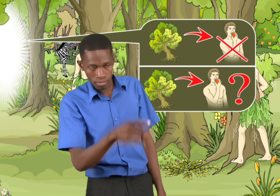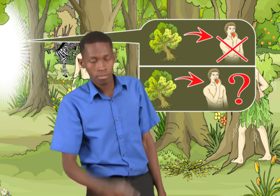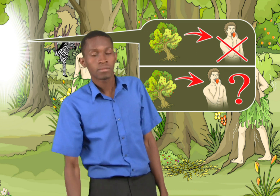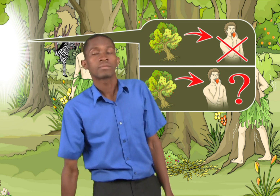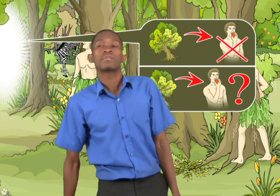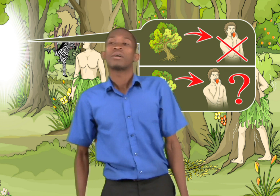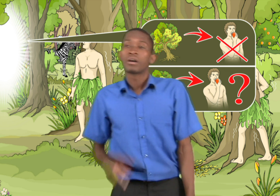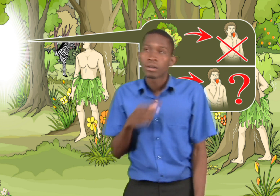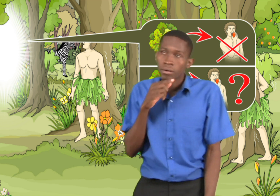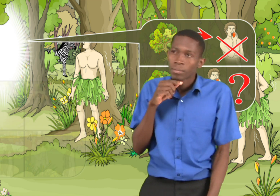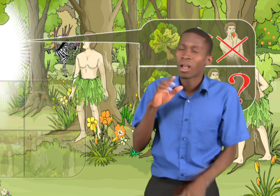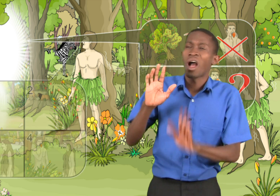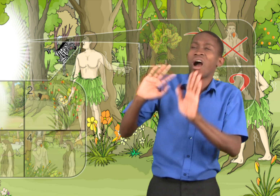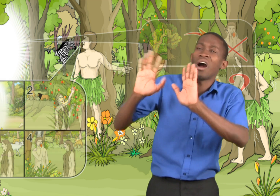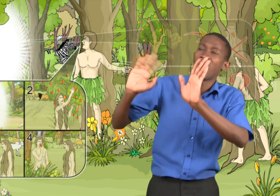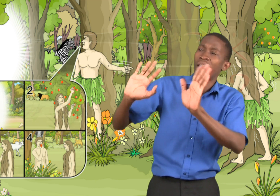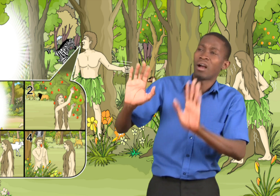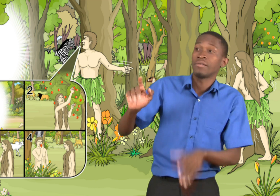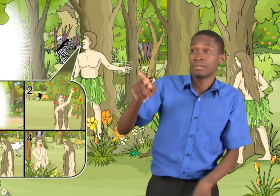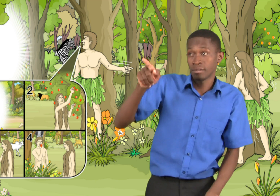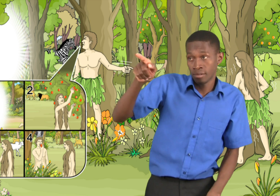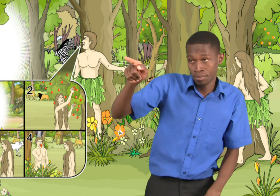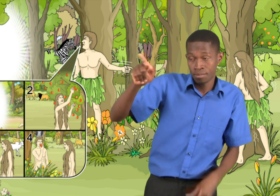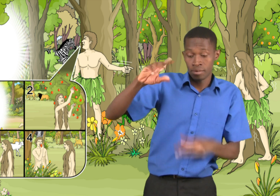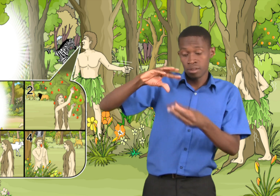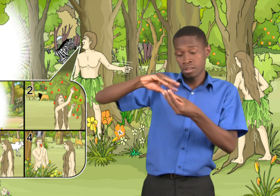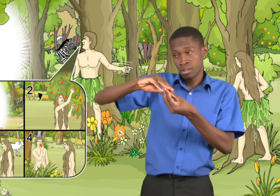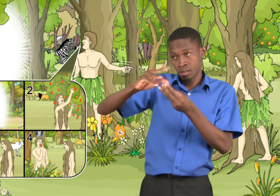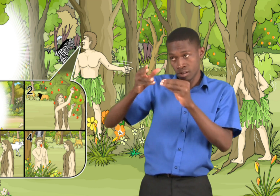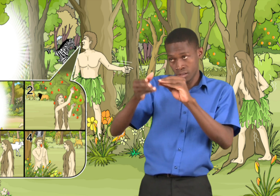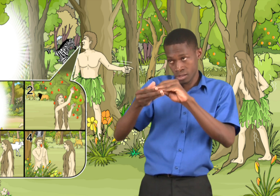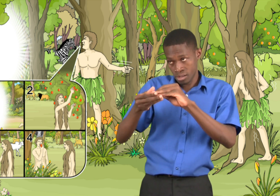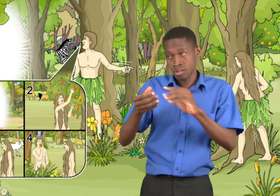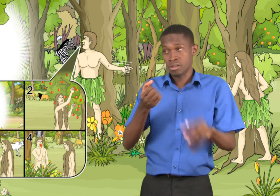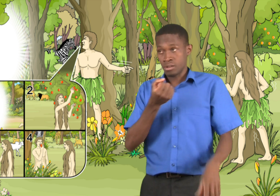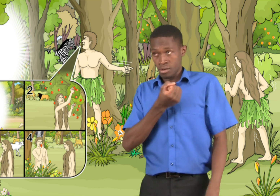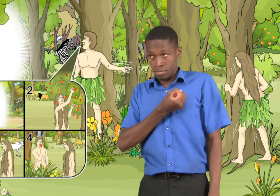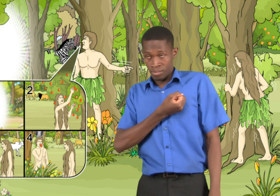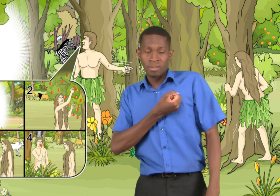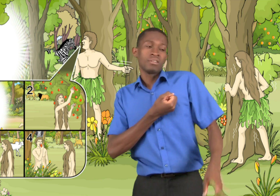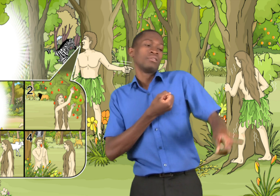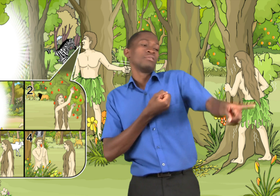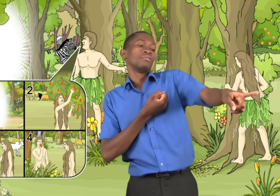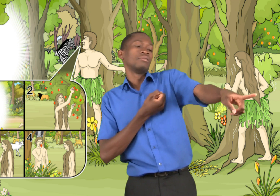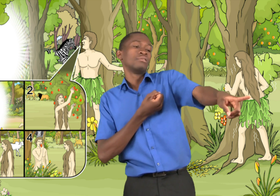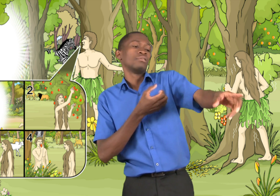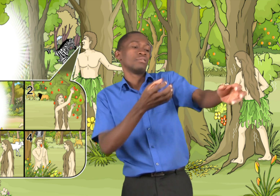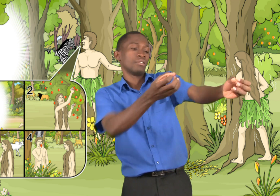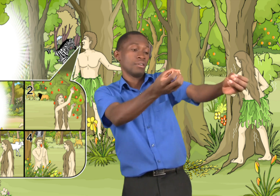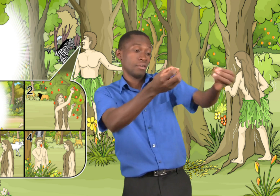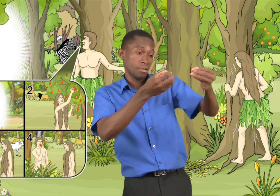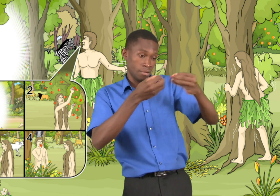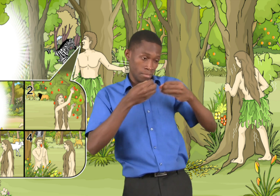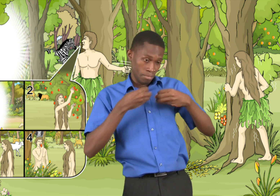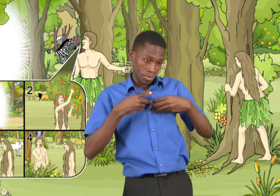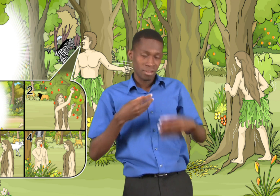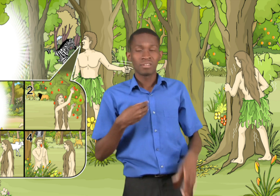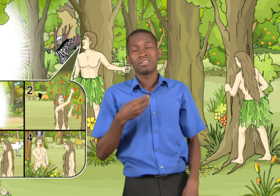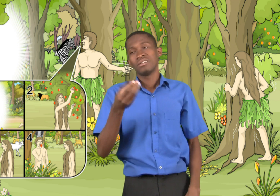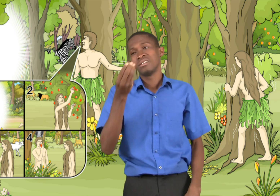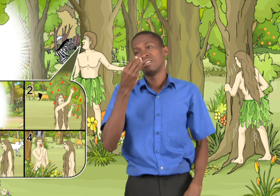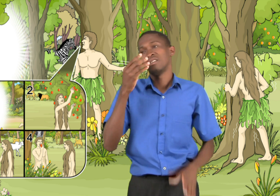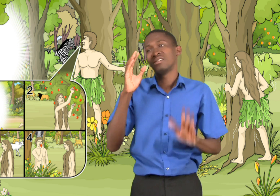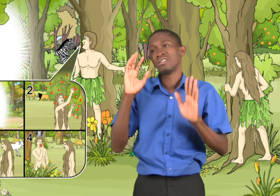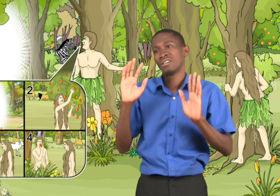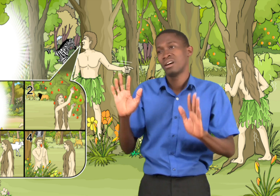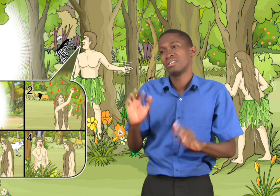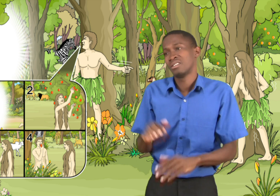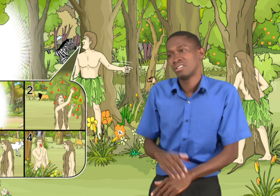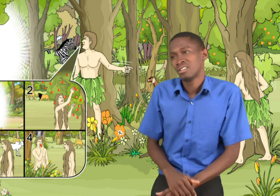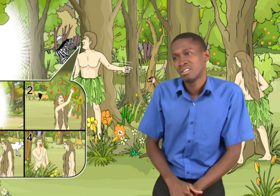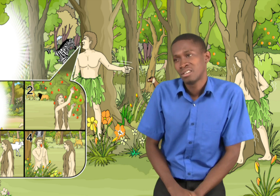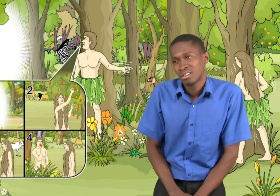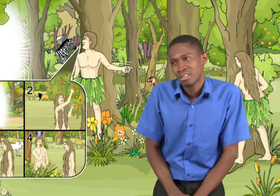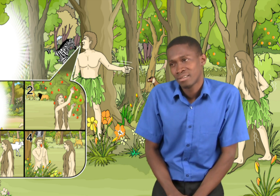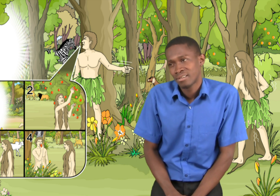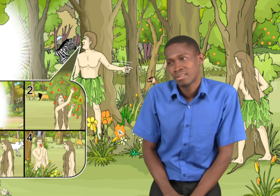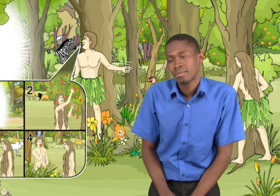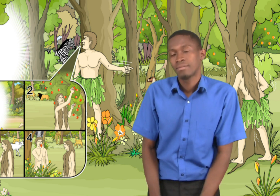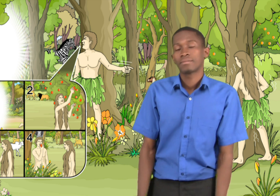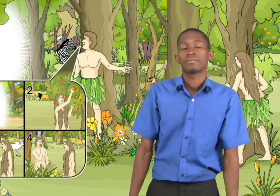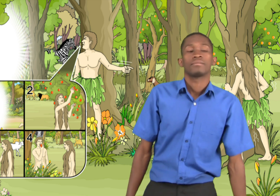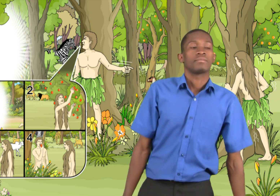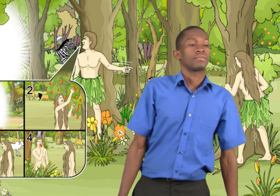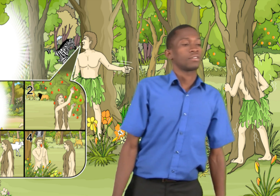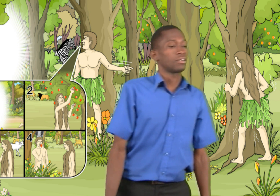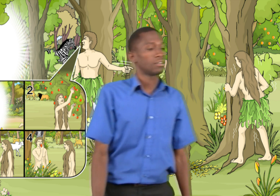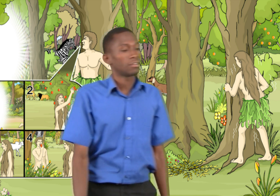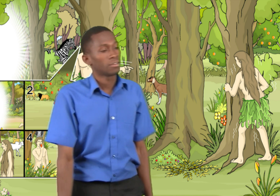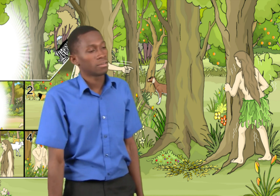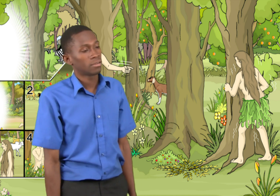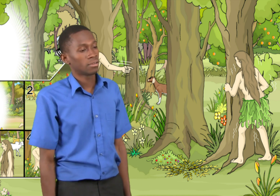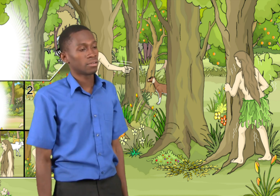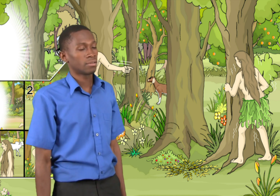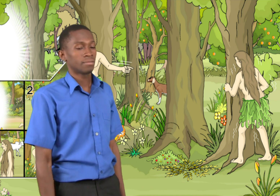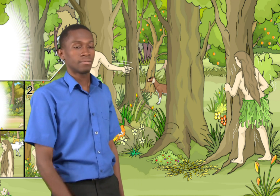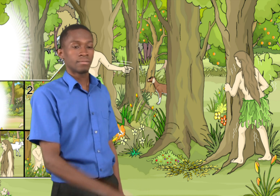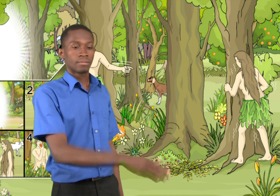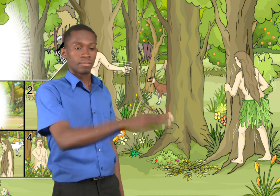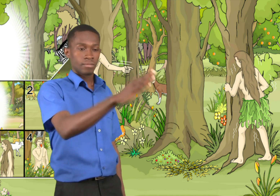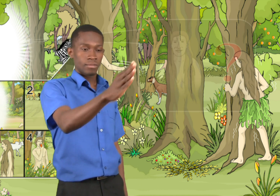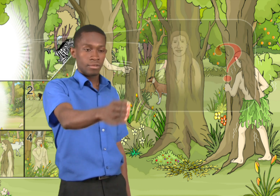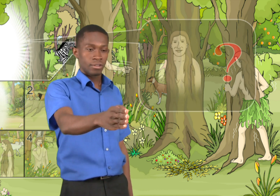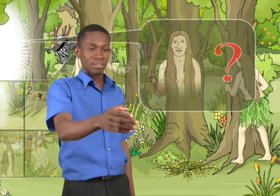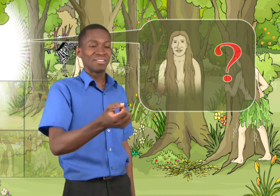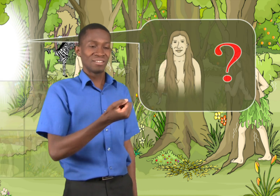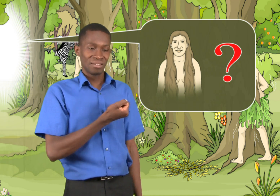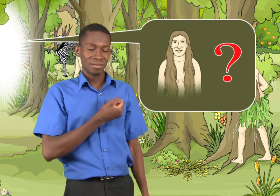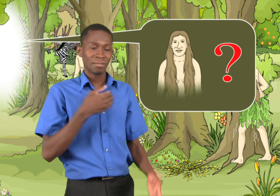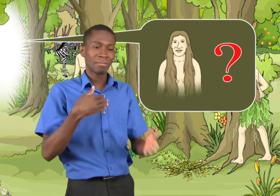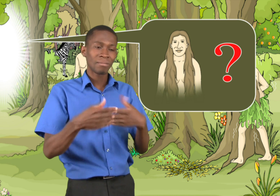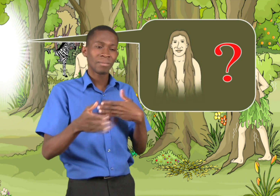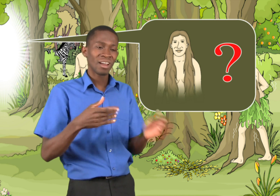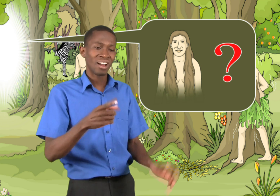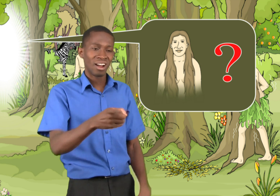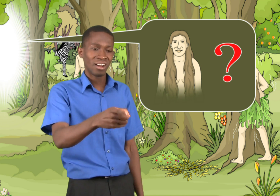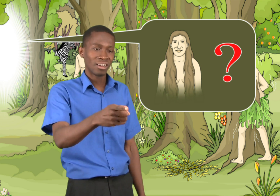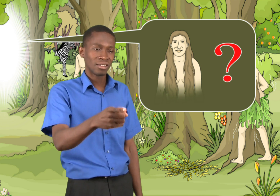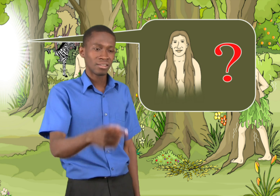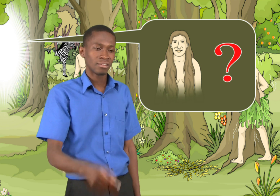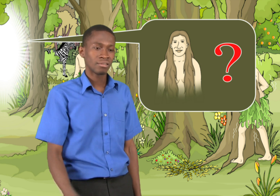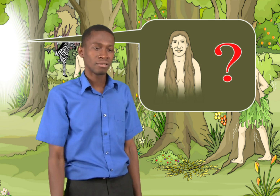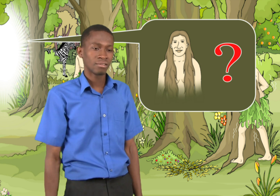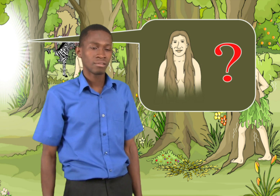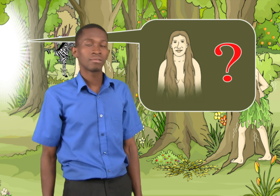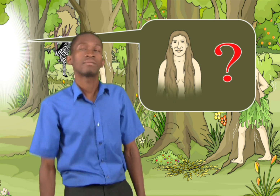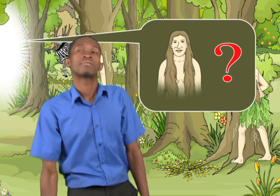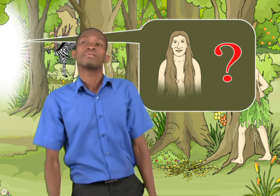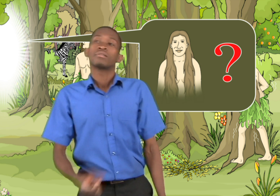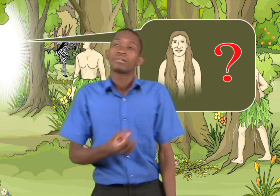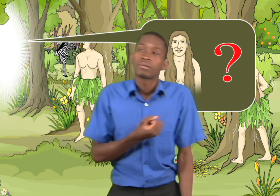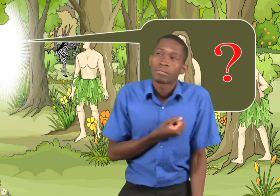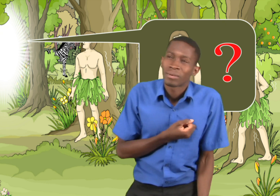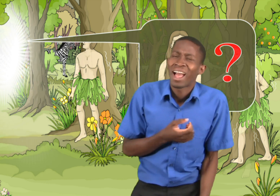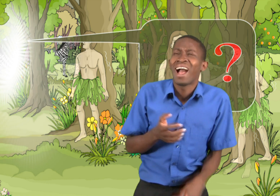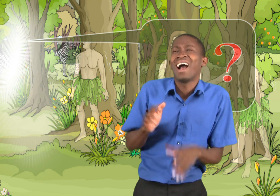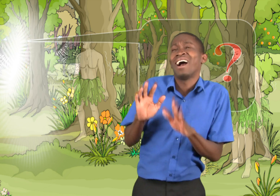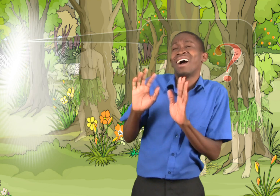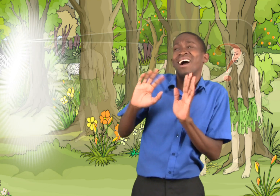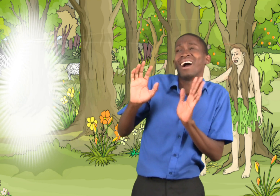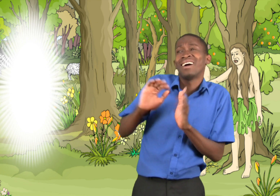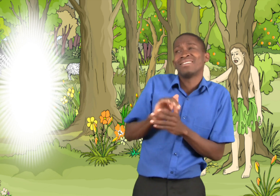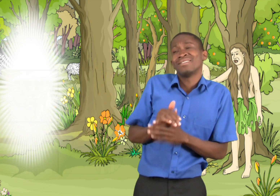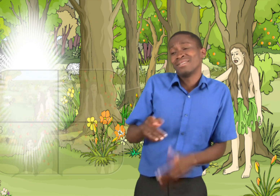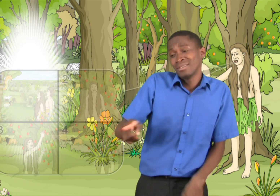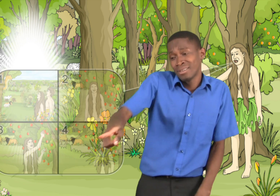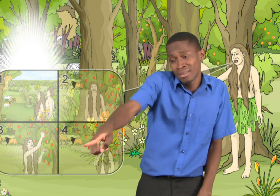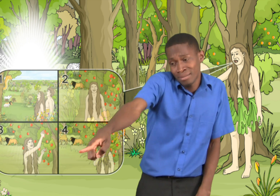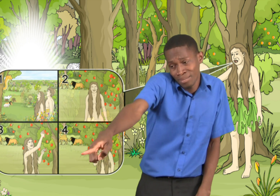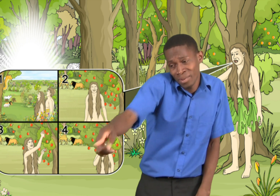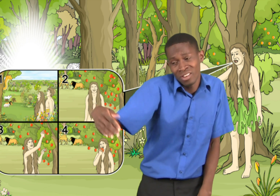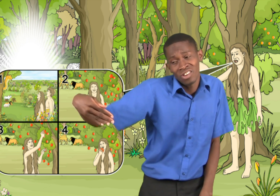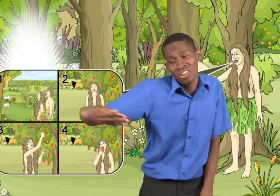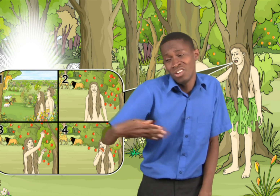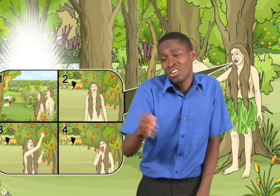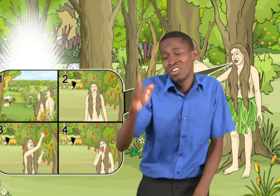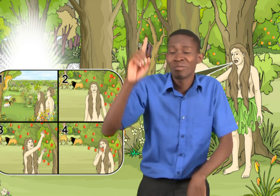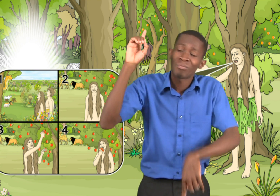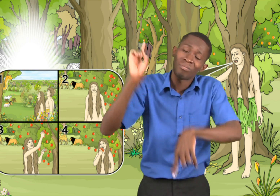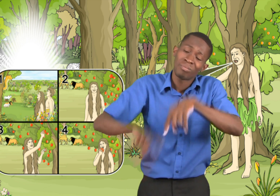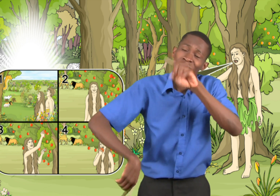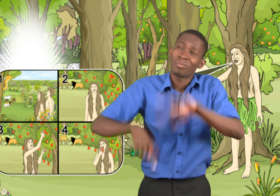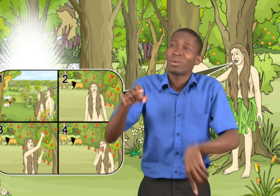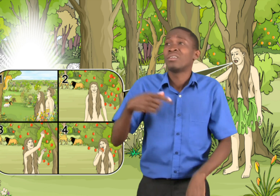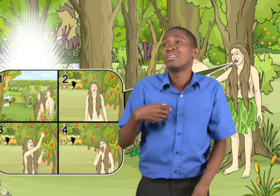And the man answered, “The woman whom You gave me, she gave me fruit from the tree, and I ate it.” Then the LORD God said to the woman, “What is this you have done?”